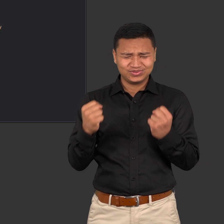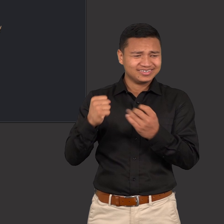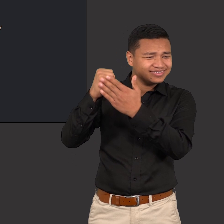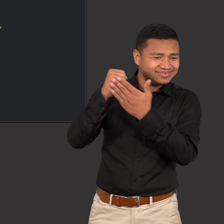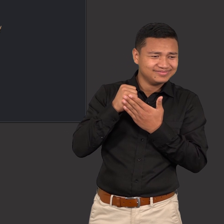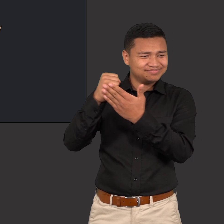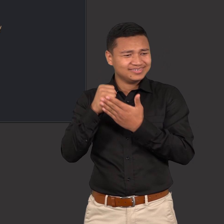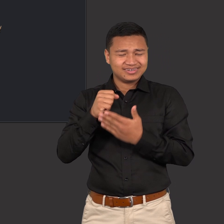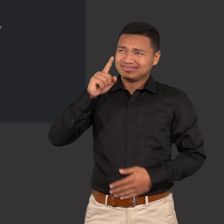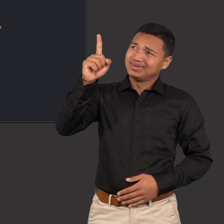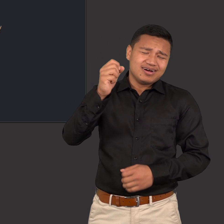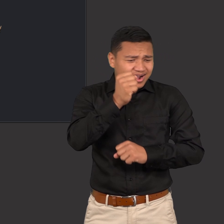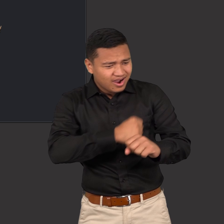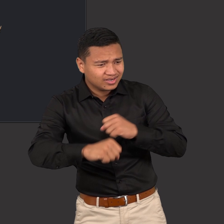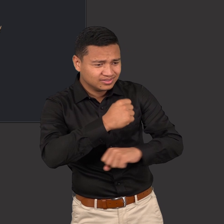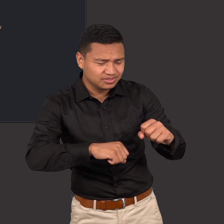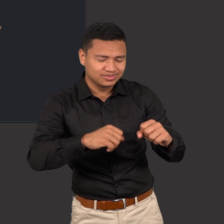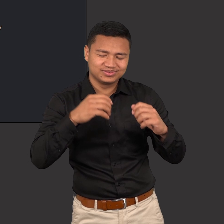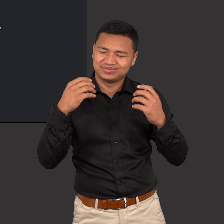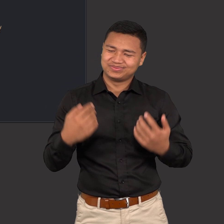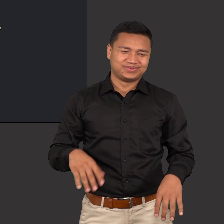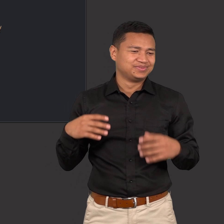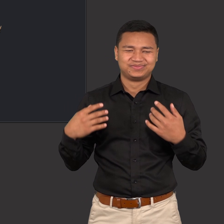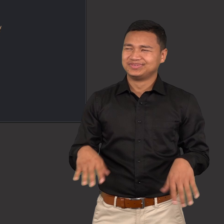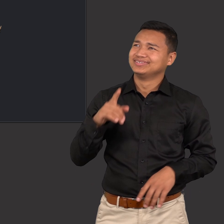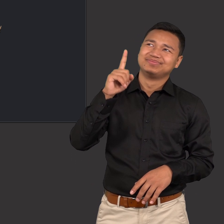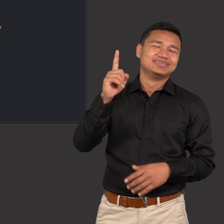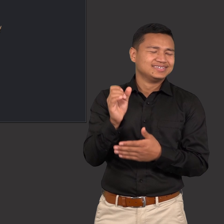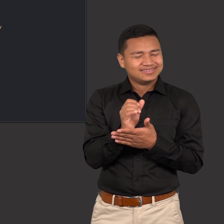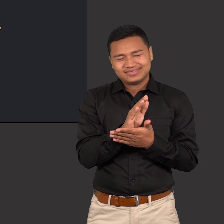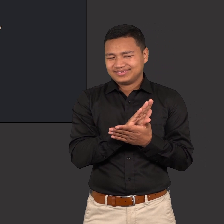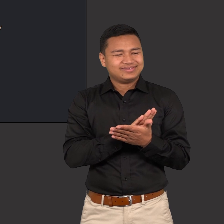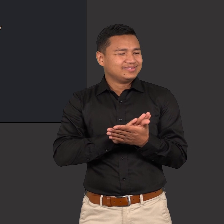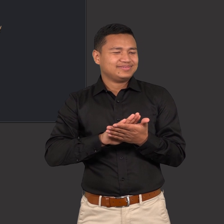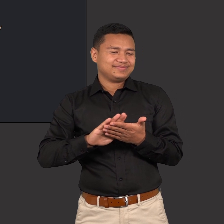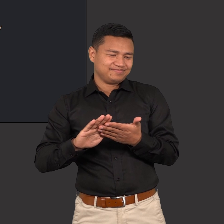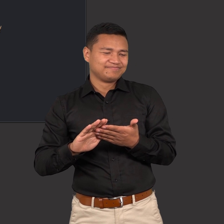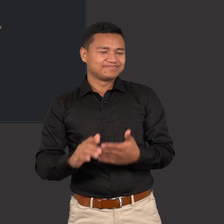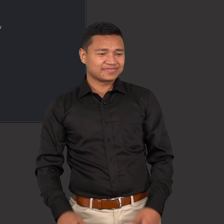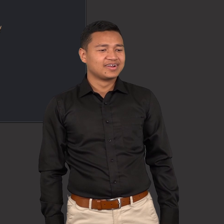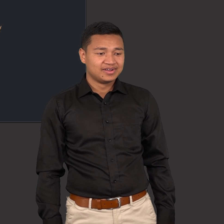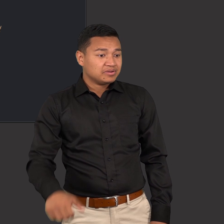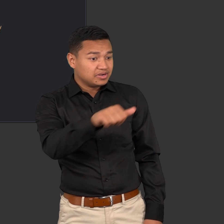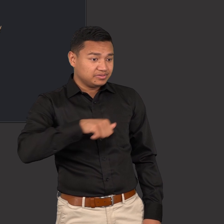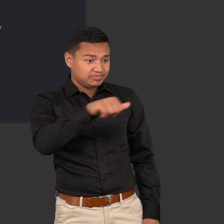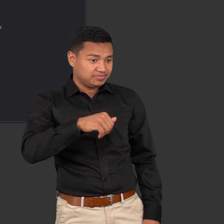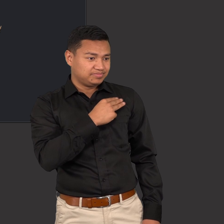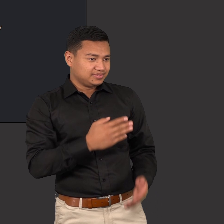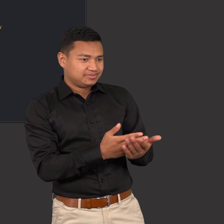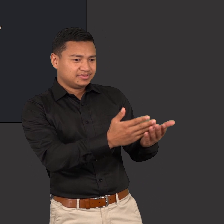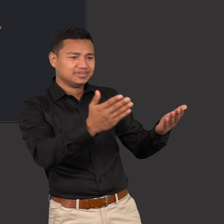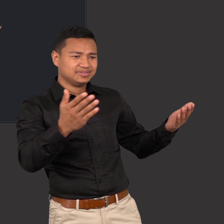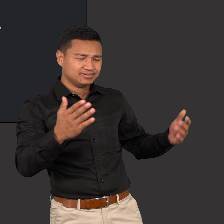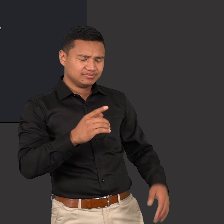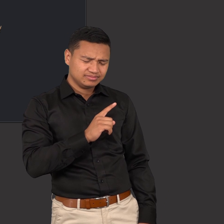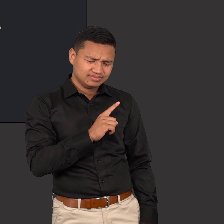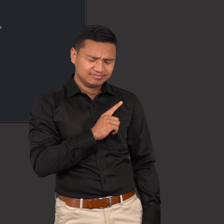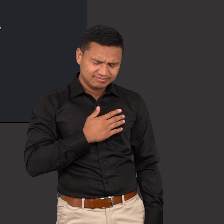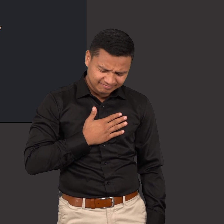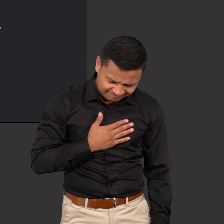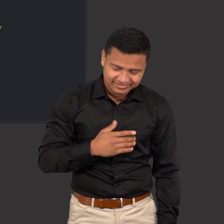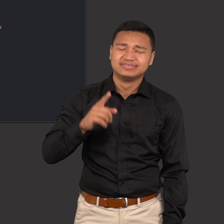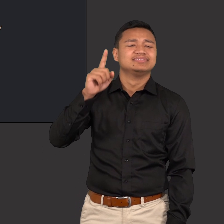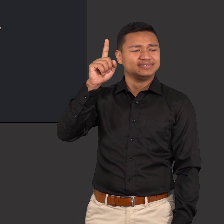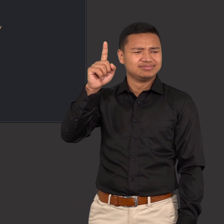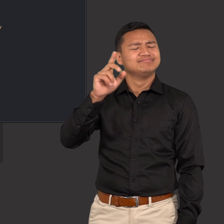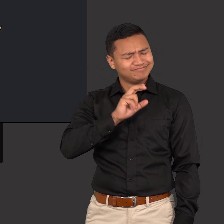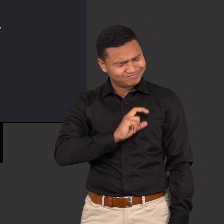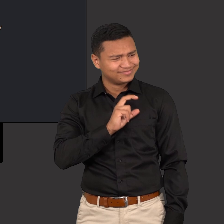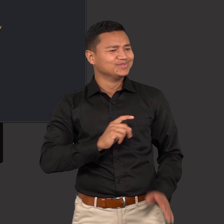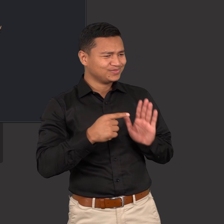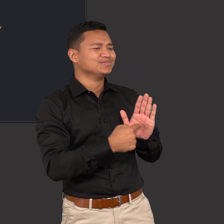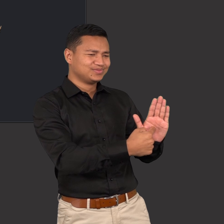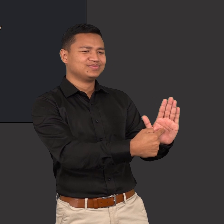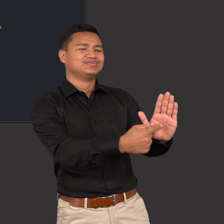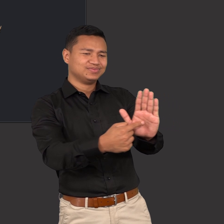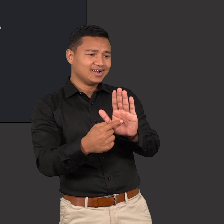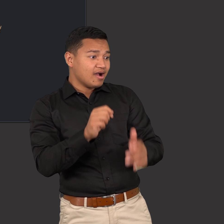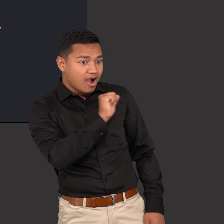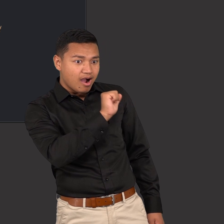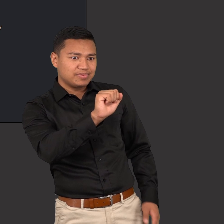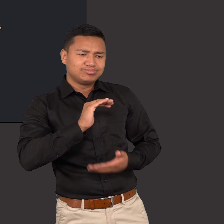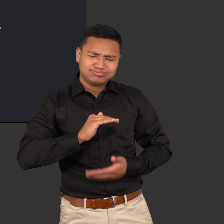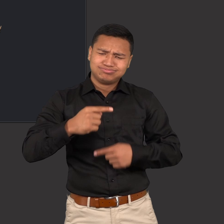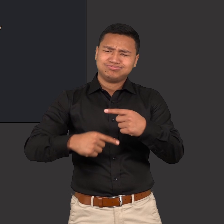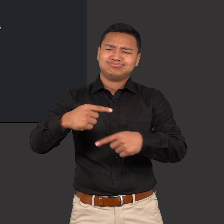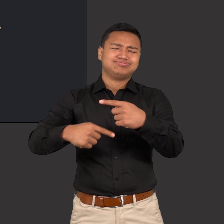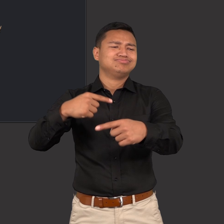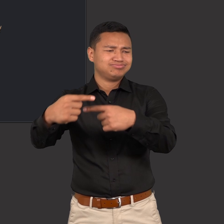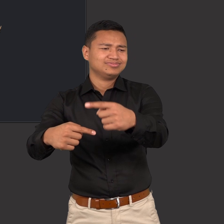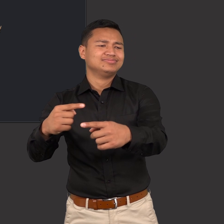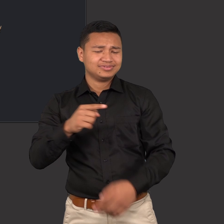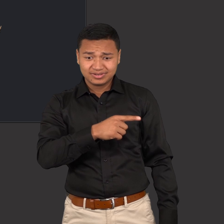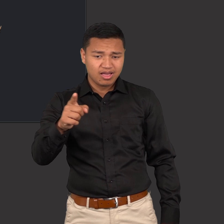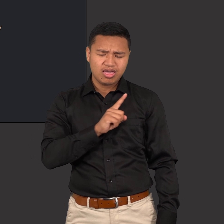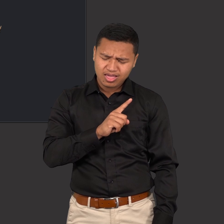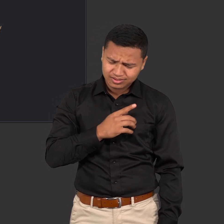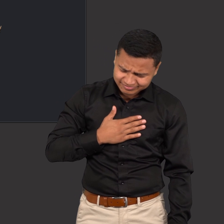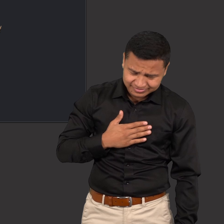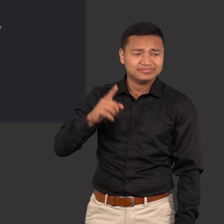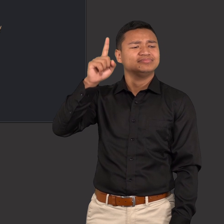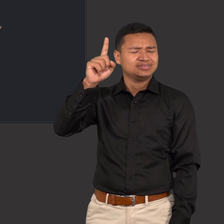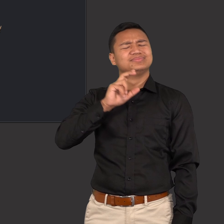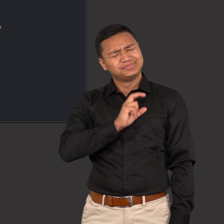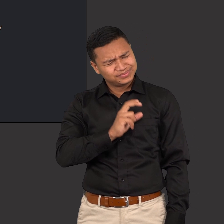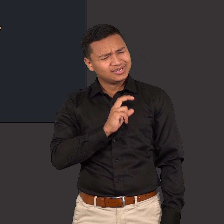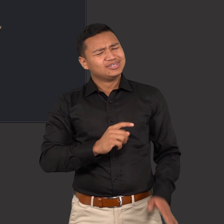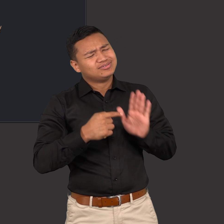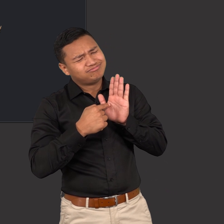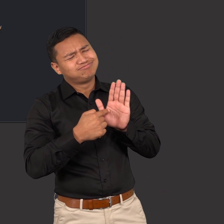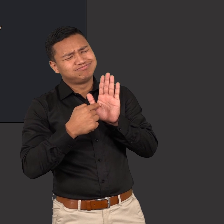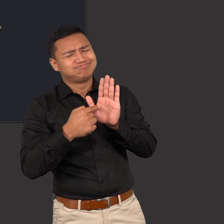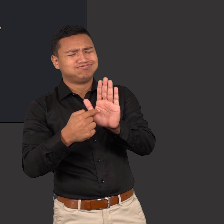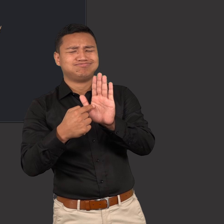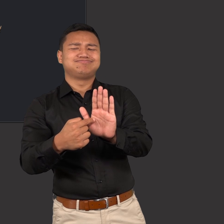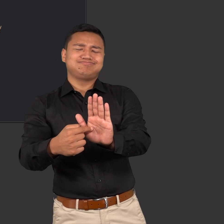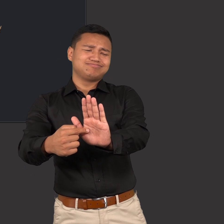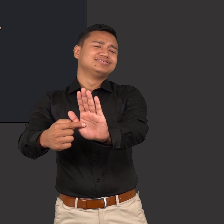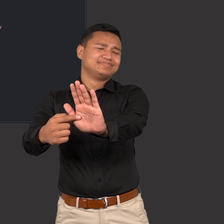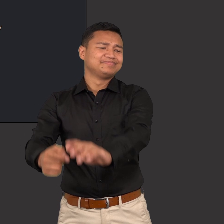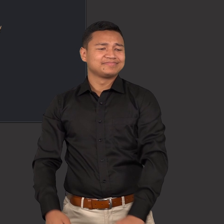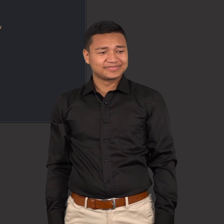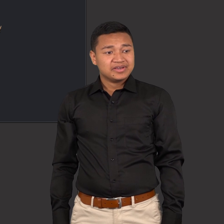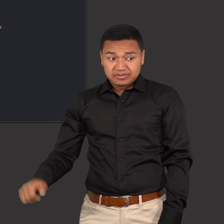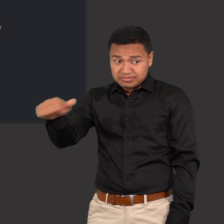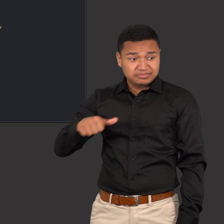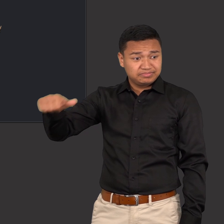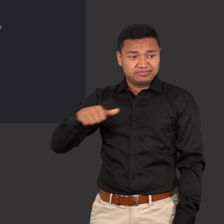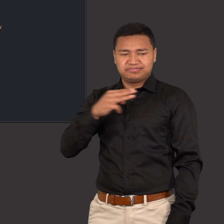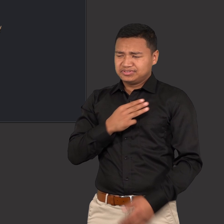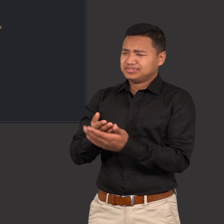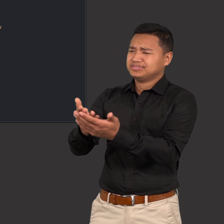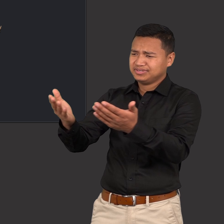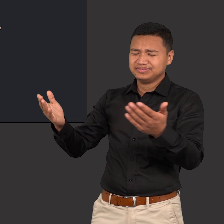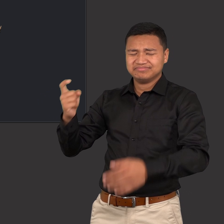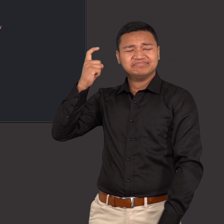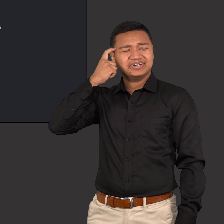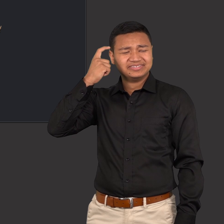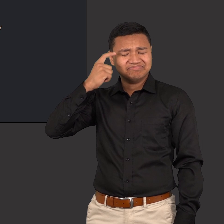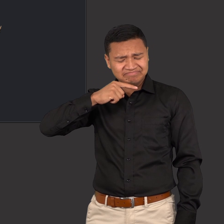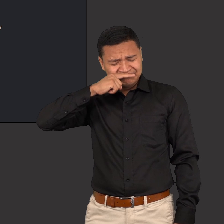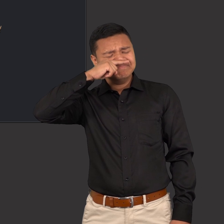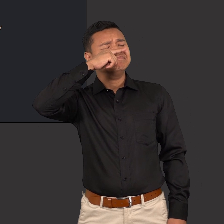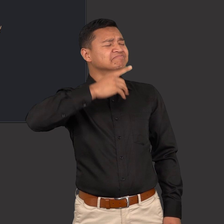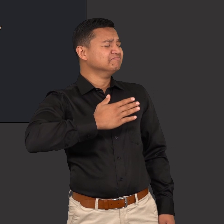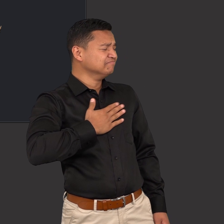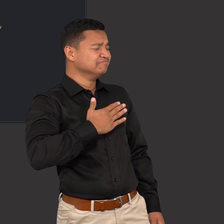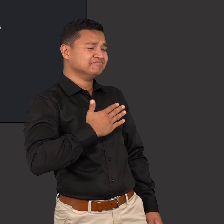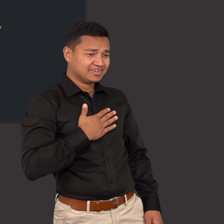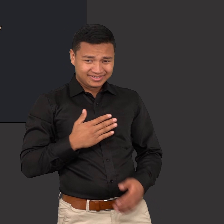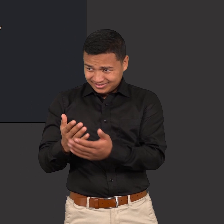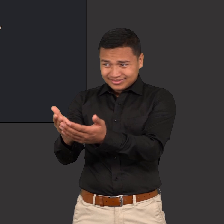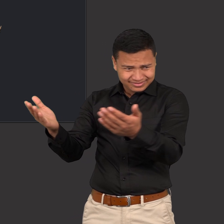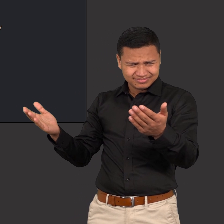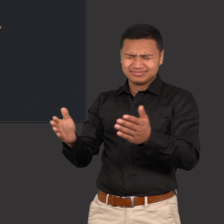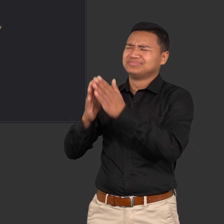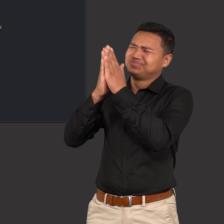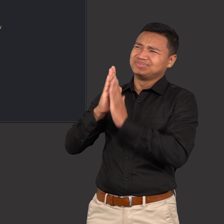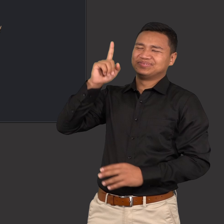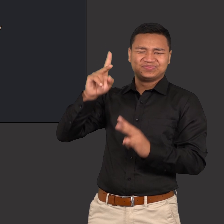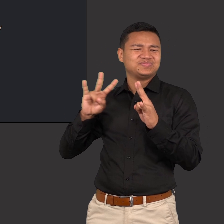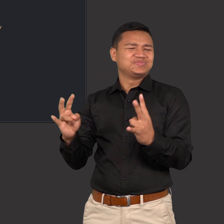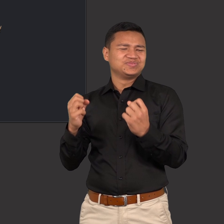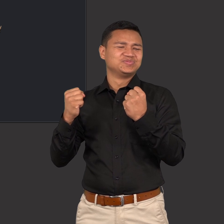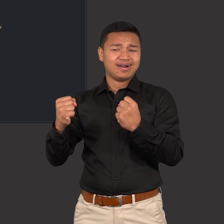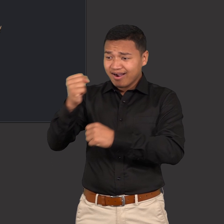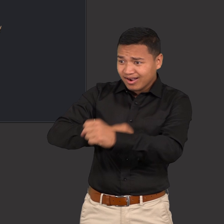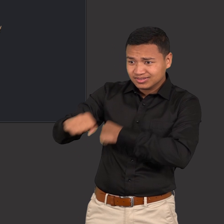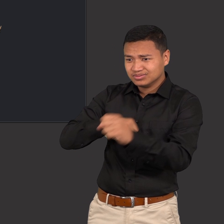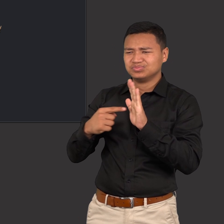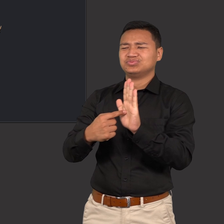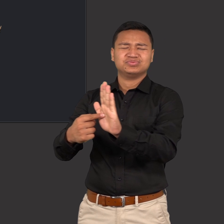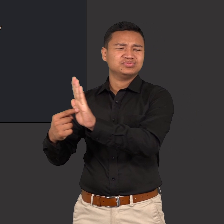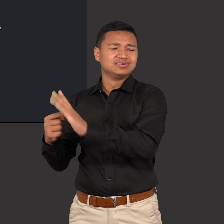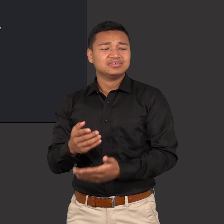His mercy extends to those who fear Him, from generation to generation. He has performed mighty deeds with His arm;